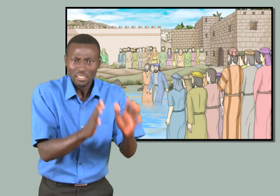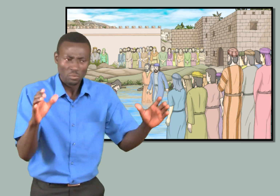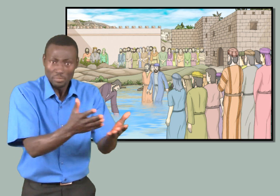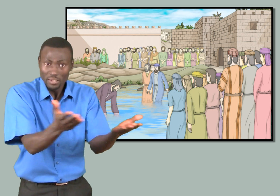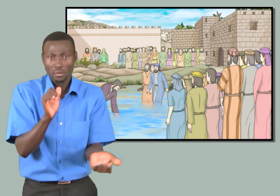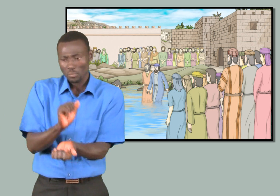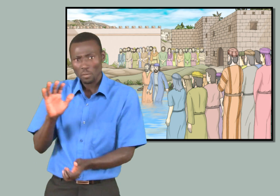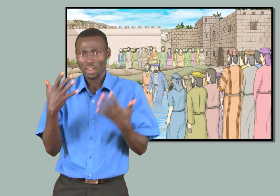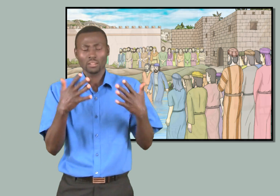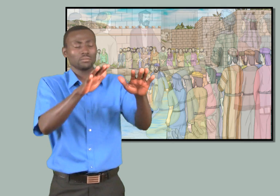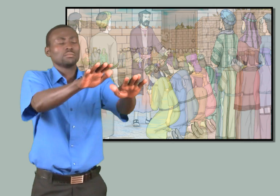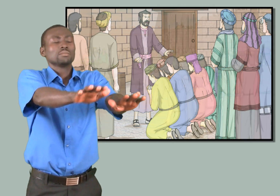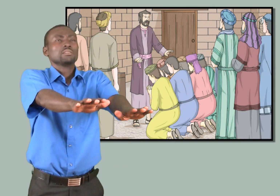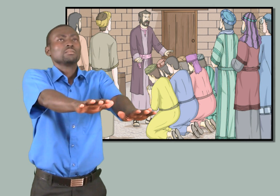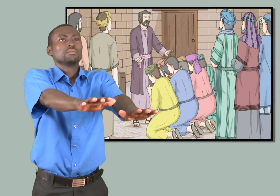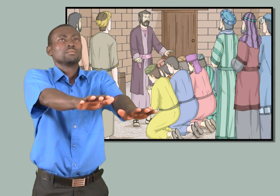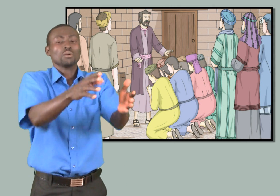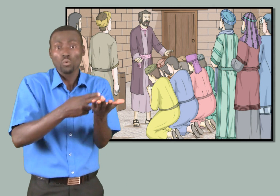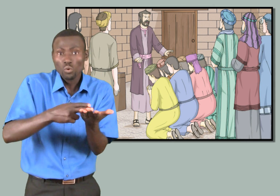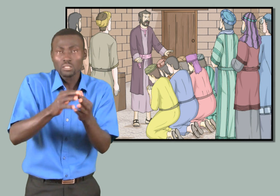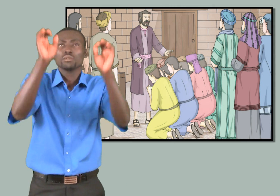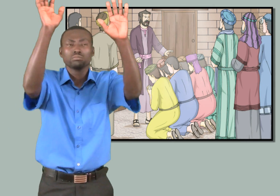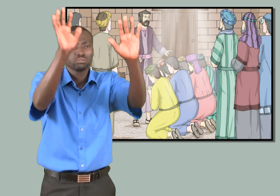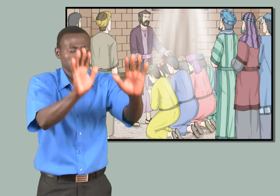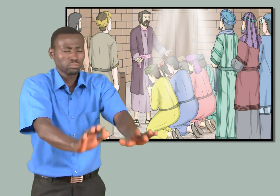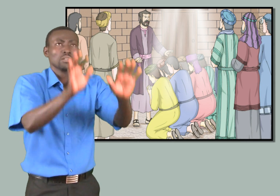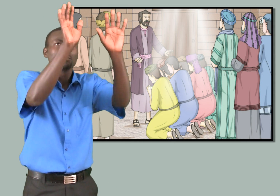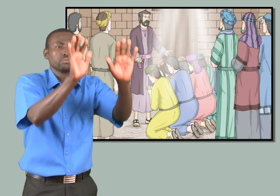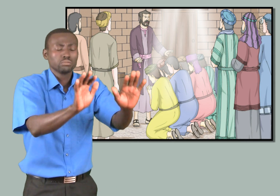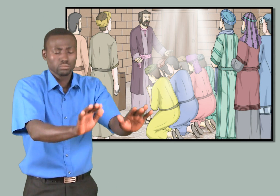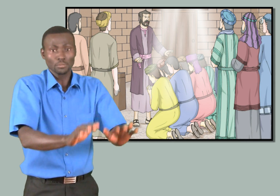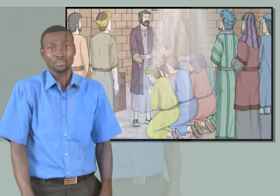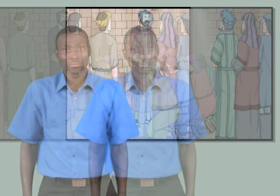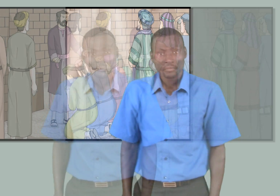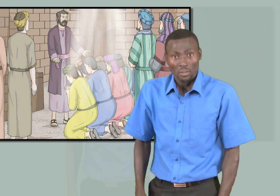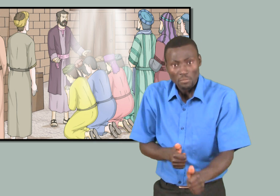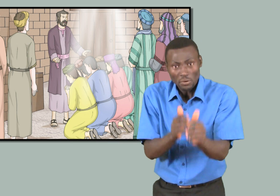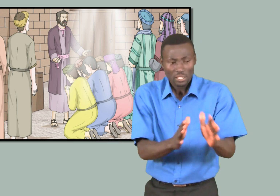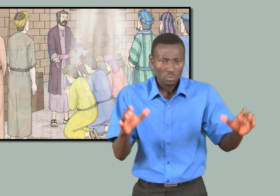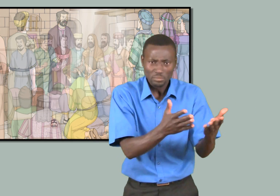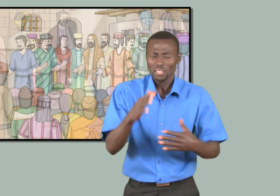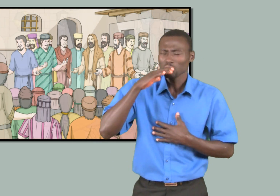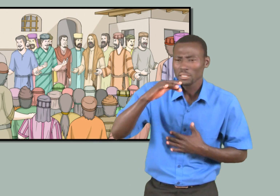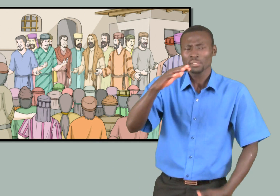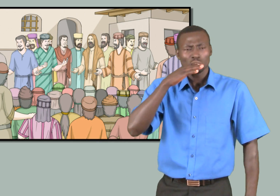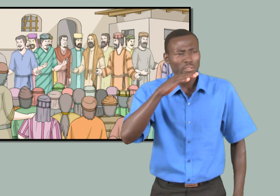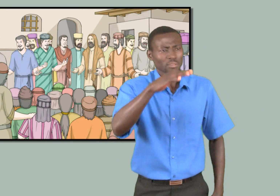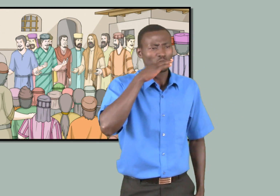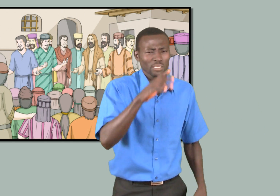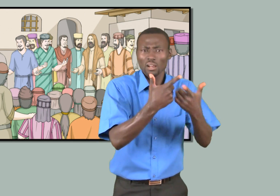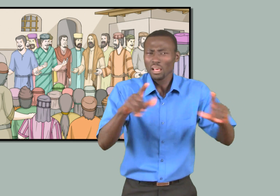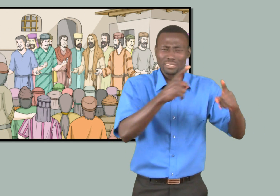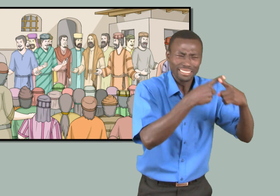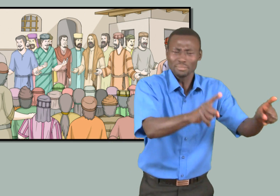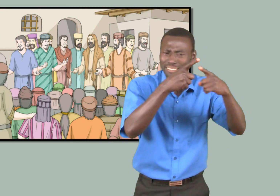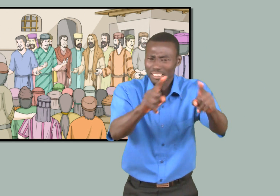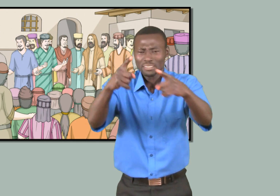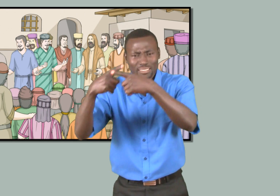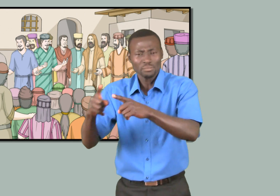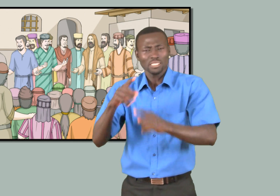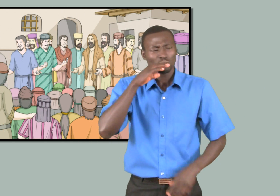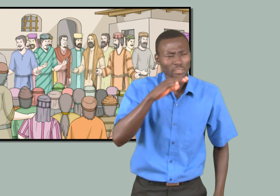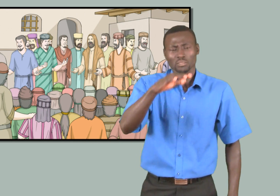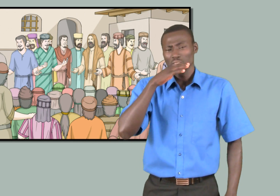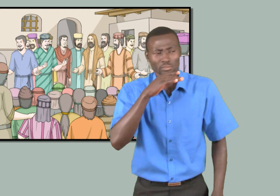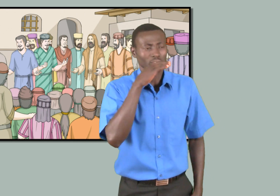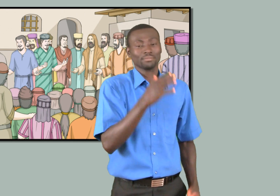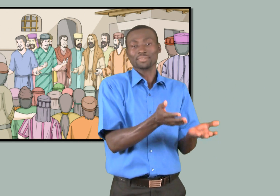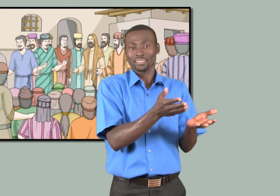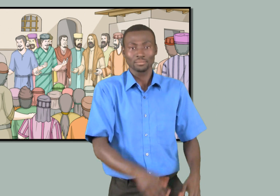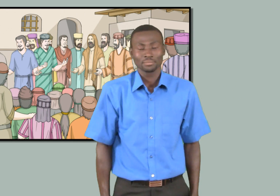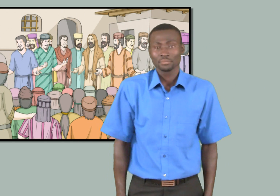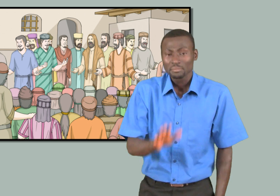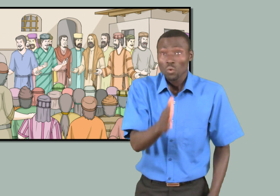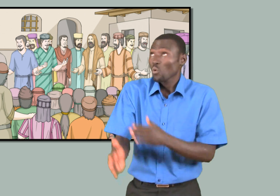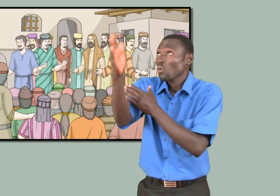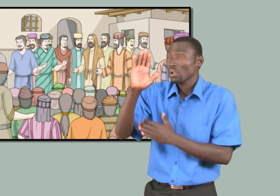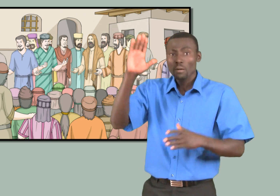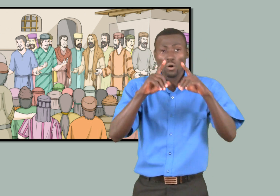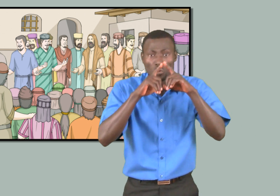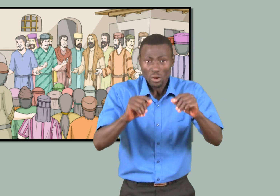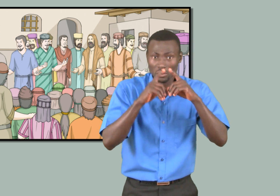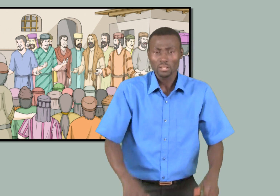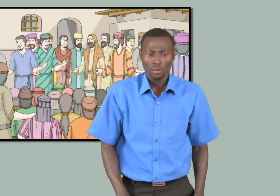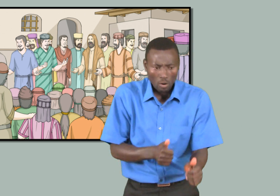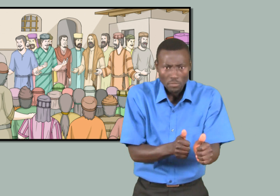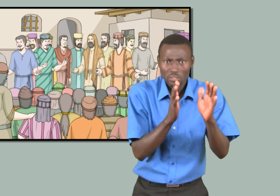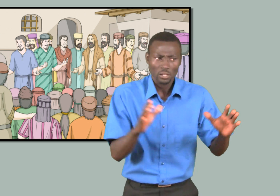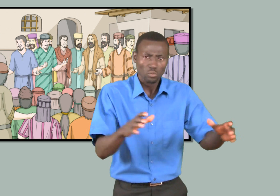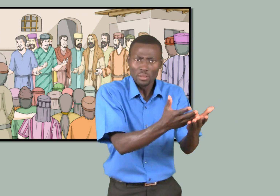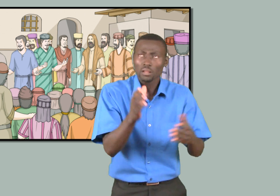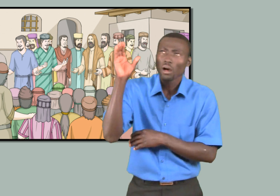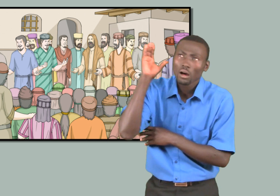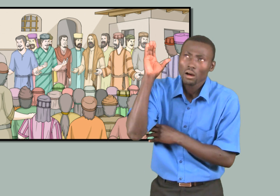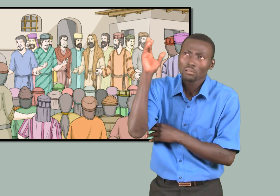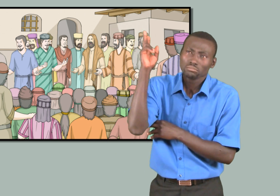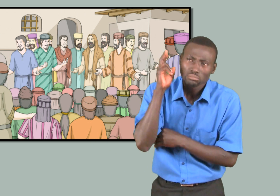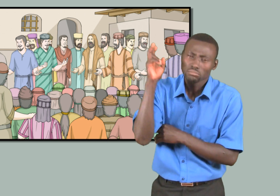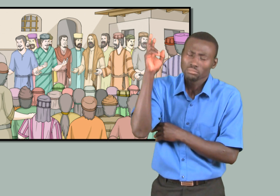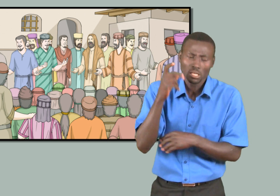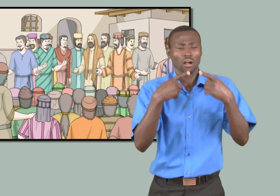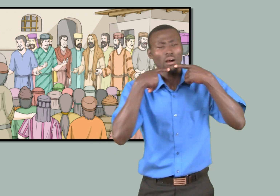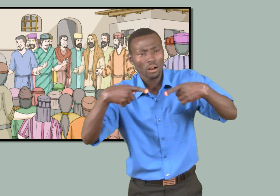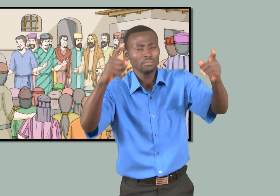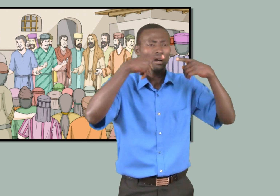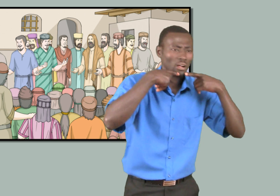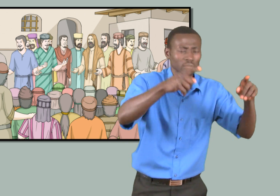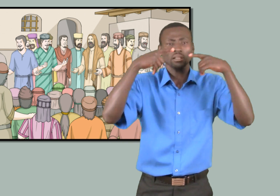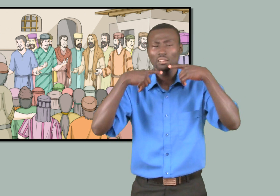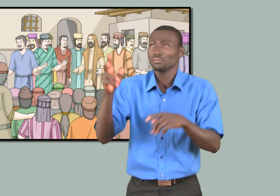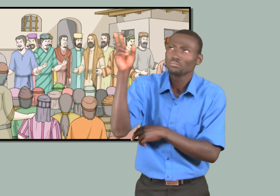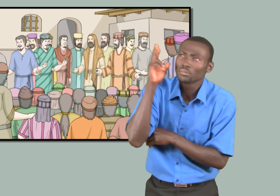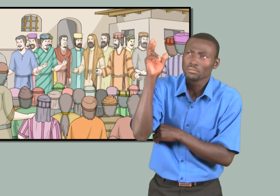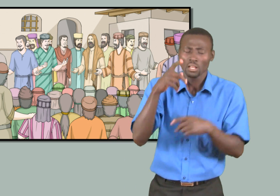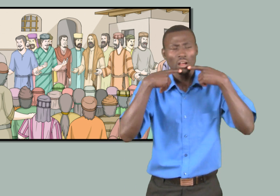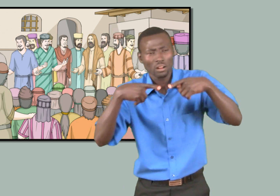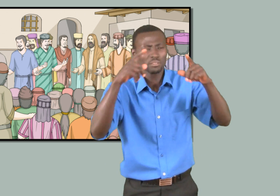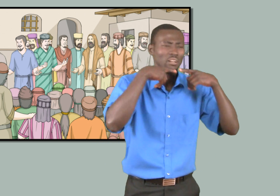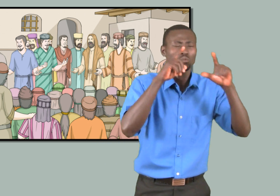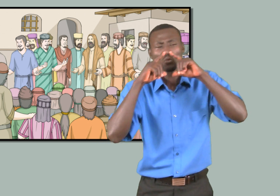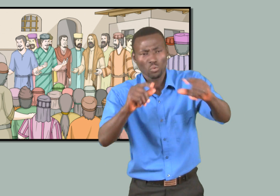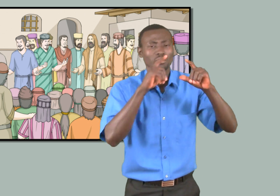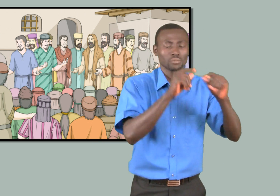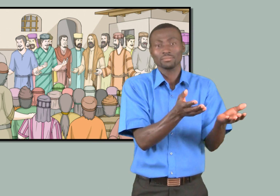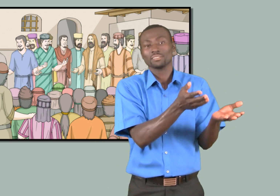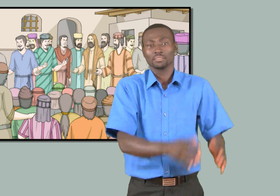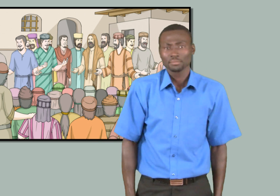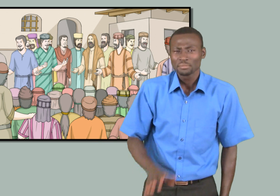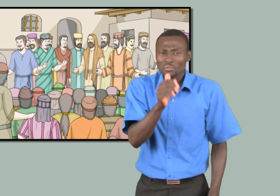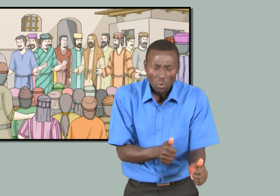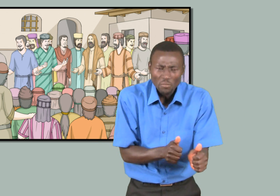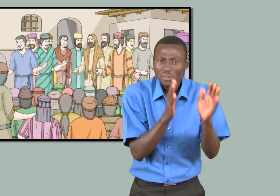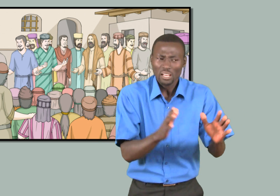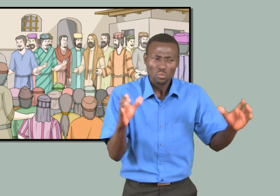And when Paul laid his hands on them, the Holy Spirit came upon them, and they spoke in tongues and prophesied.